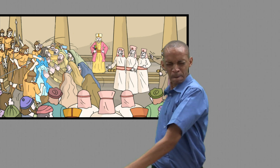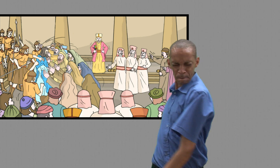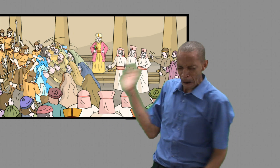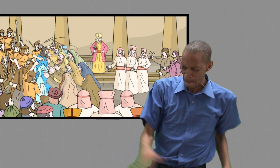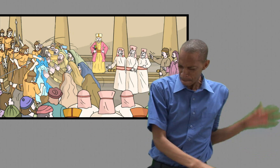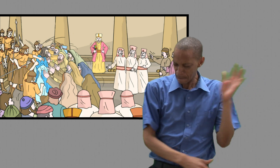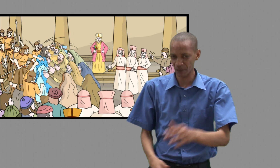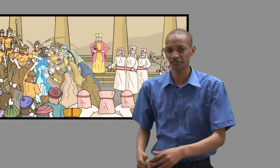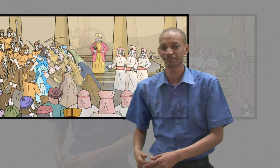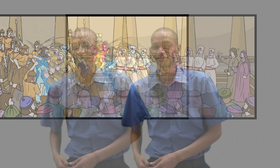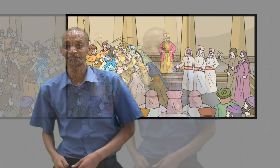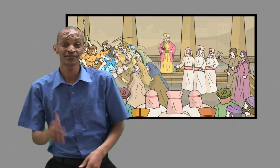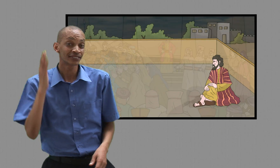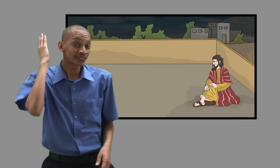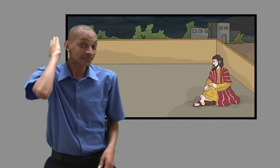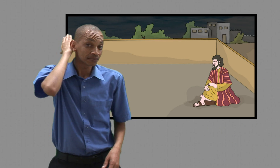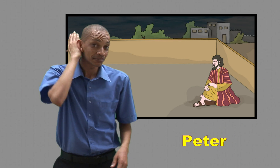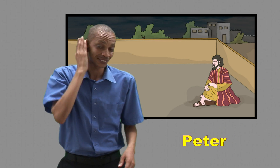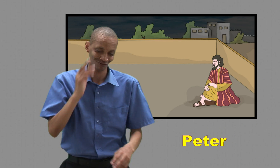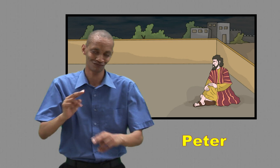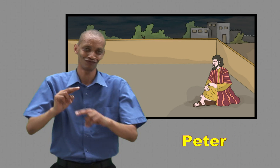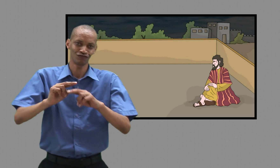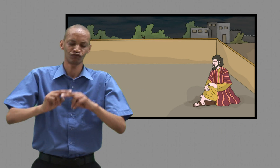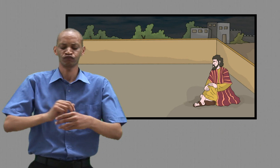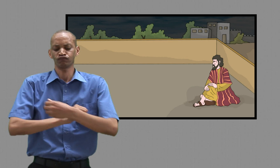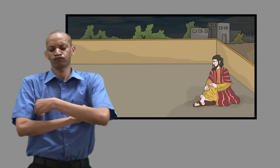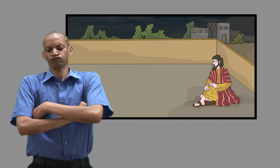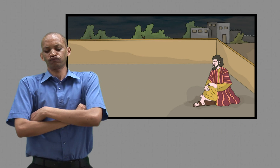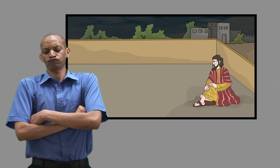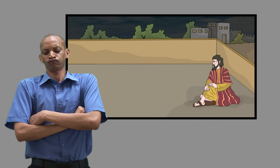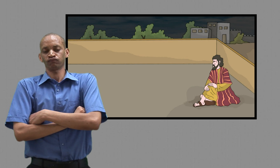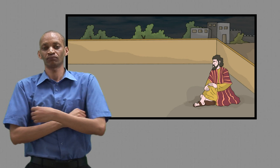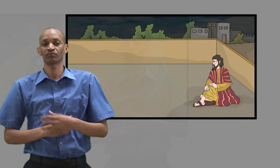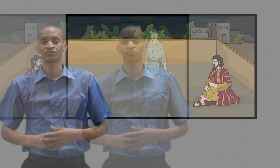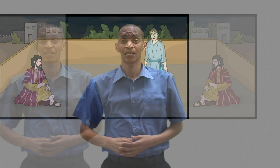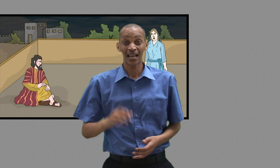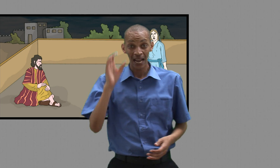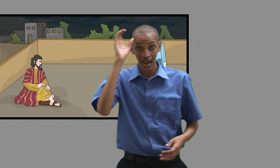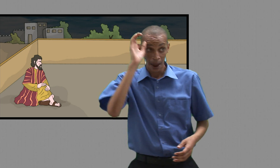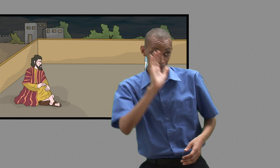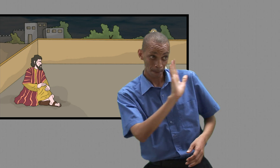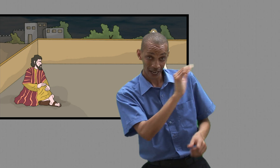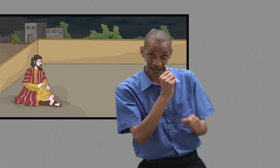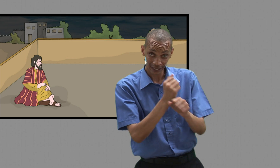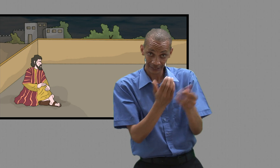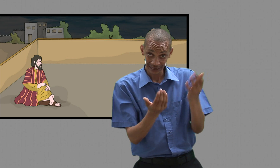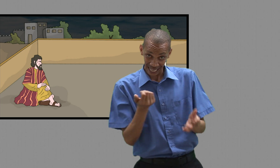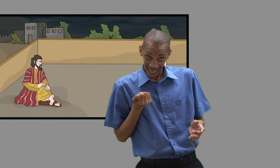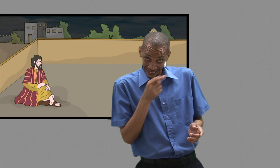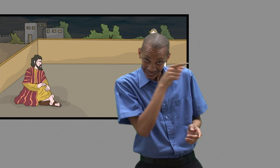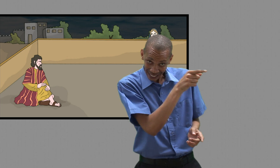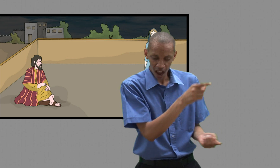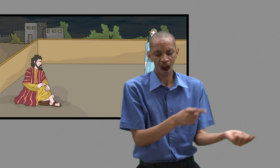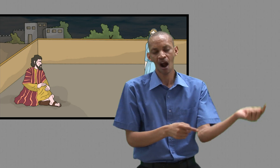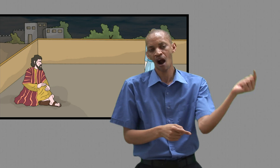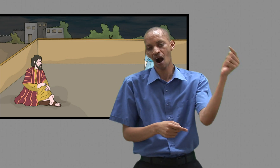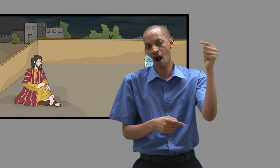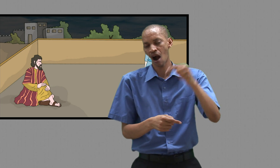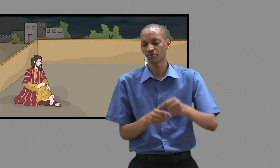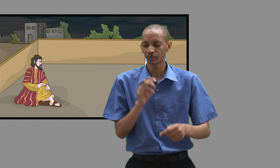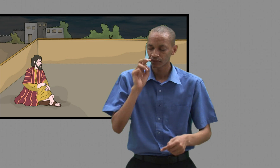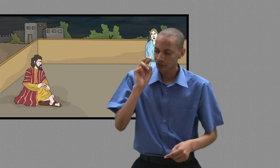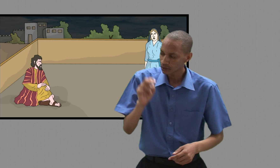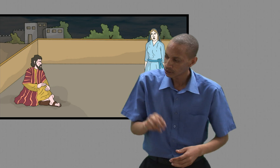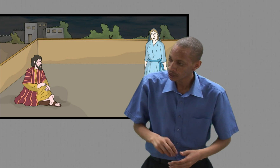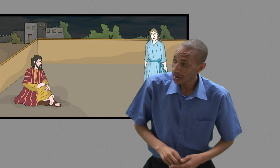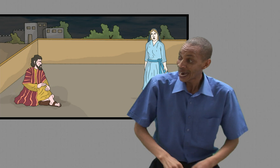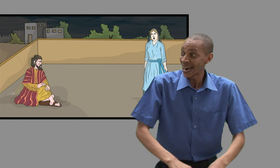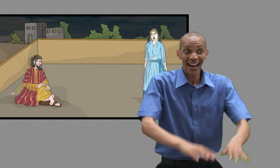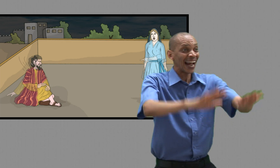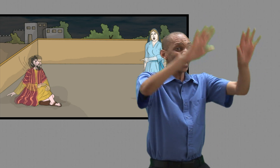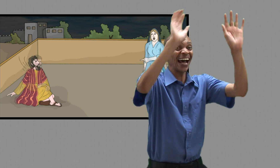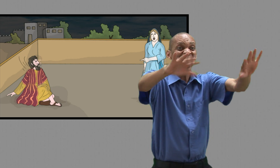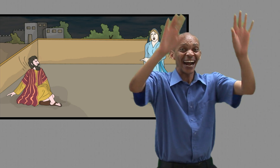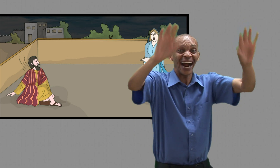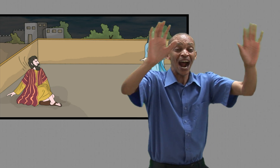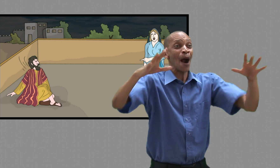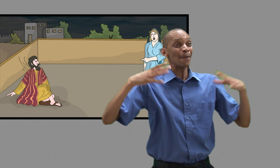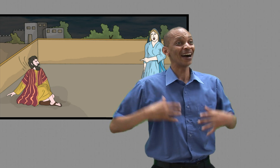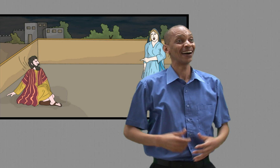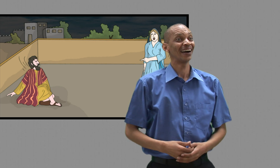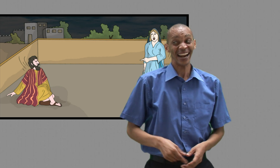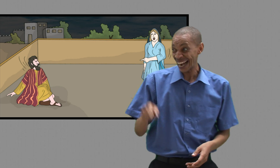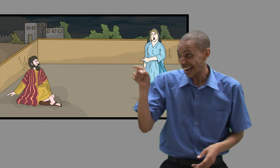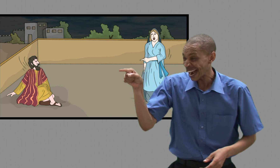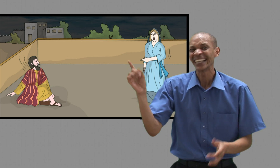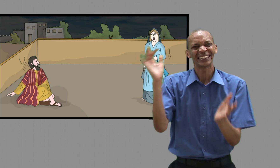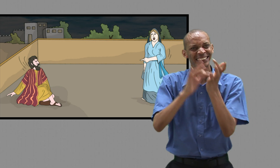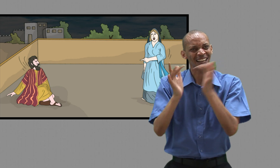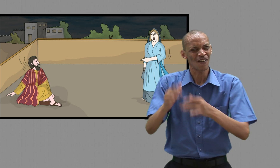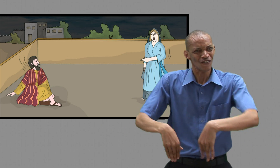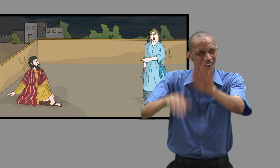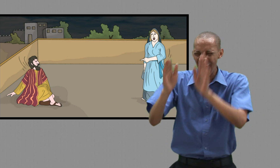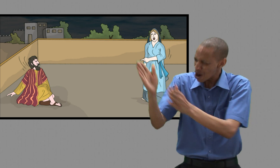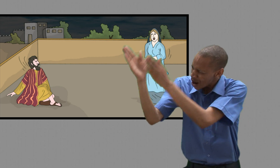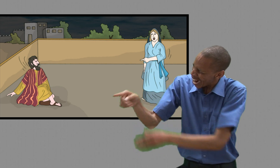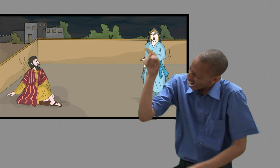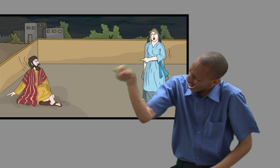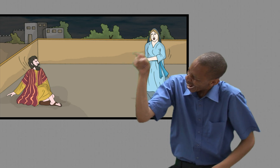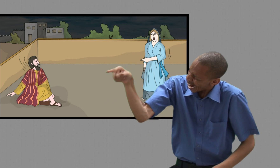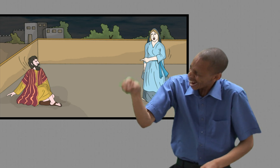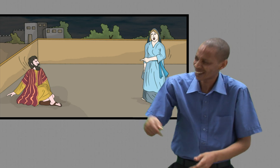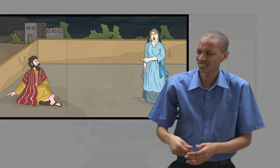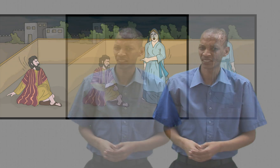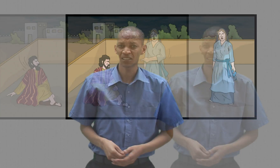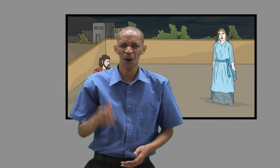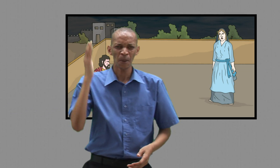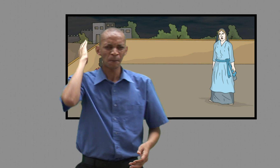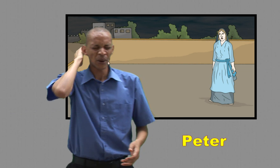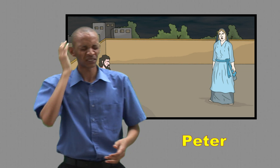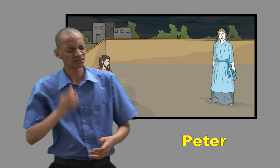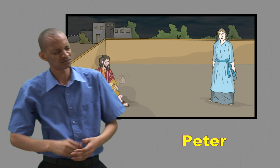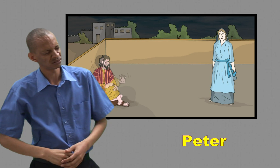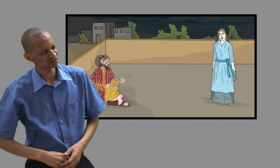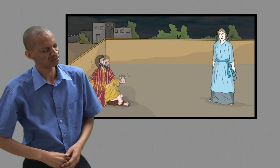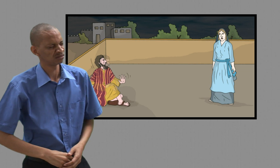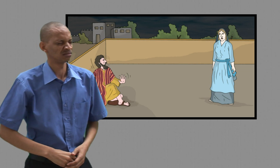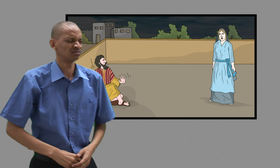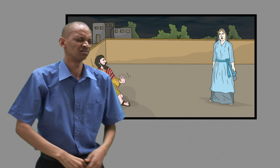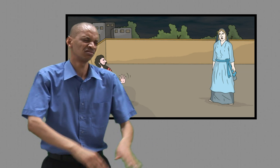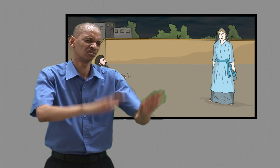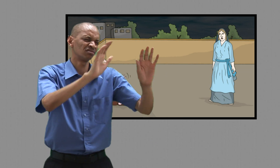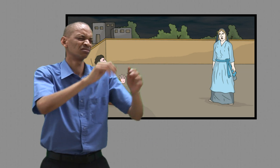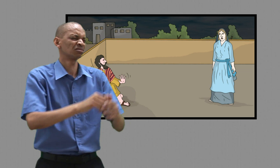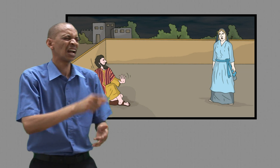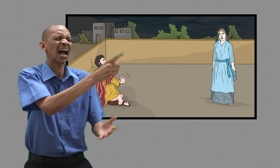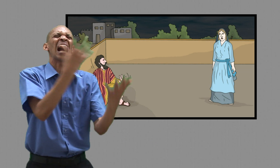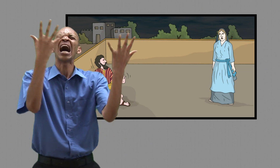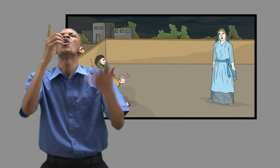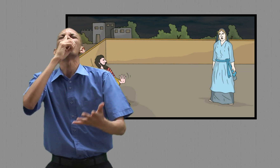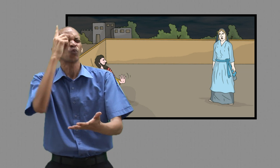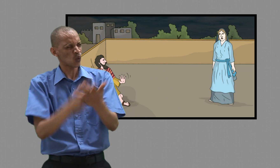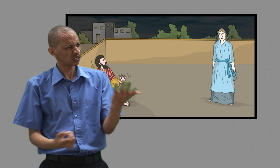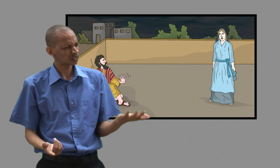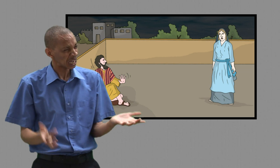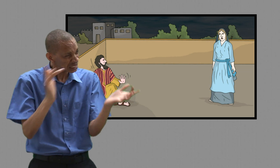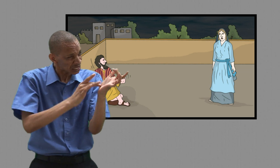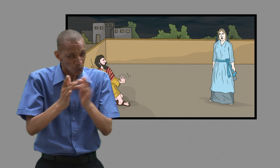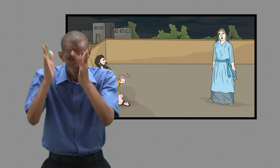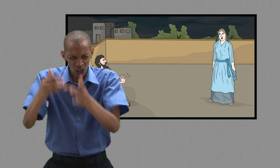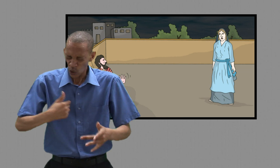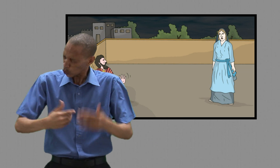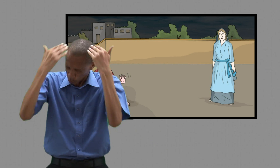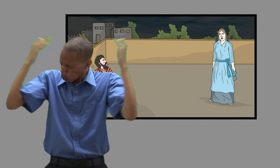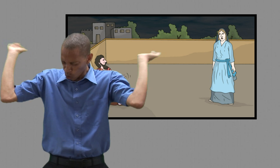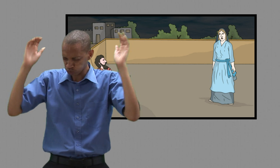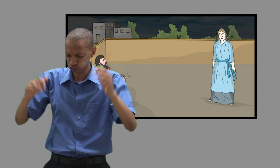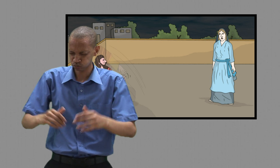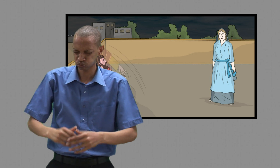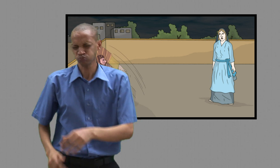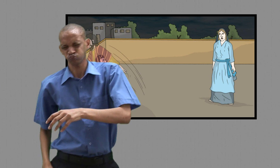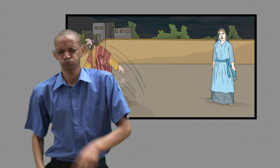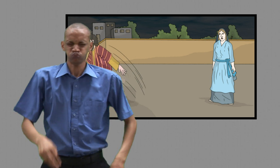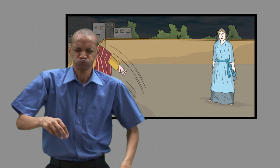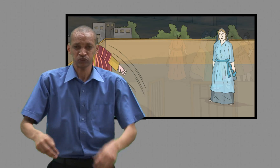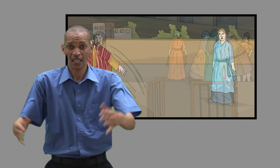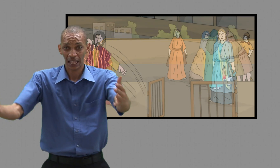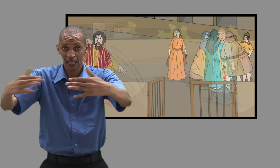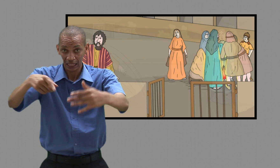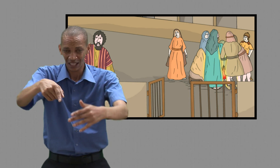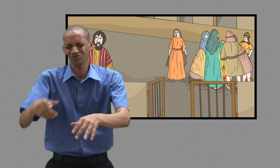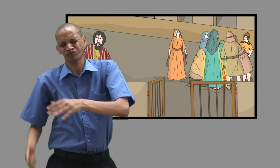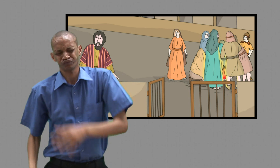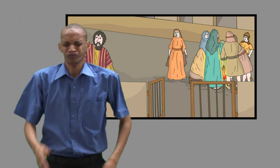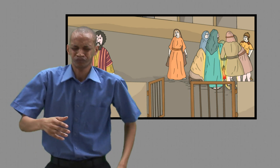Meanwhile, Peter was sitting out in the courtyard, and a servant girl came up to him. “You also were with Jesus the Galilean,” she said. But he denied it before them all: “I do not know what you are talking about.”